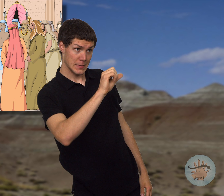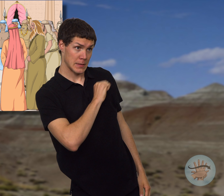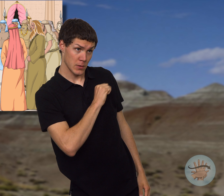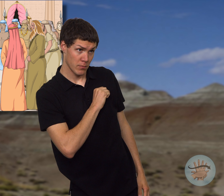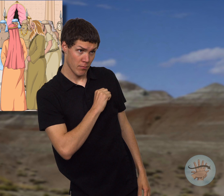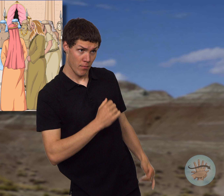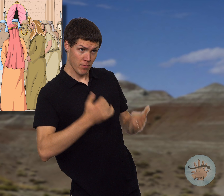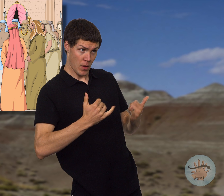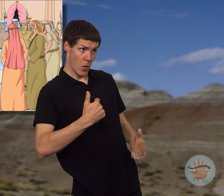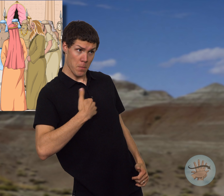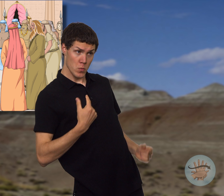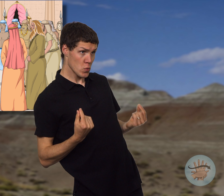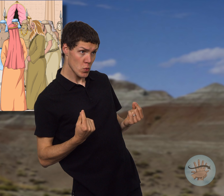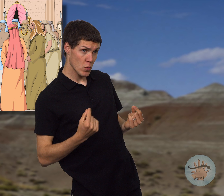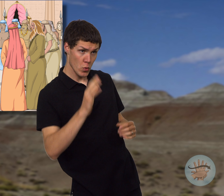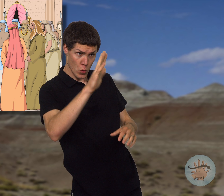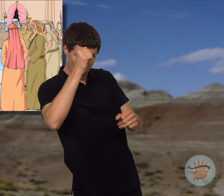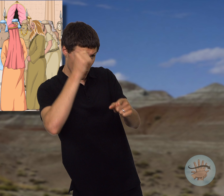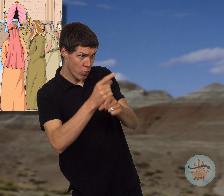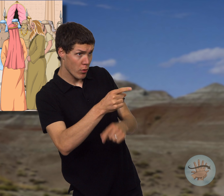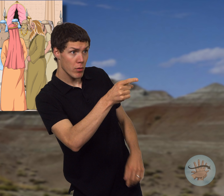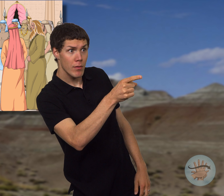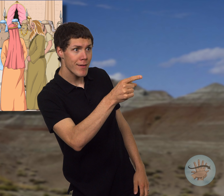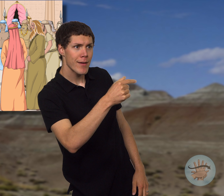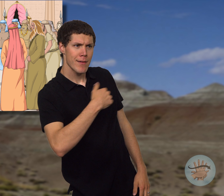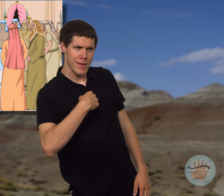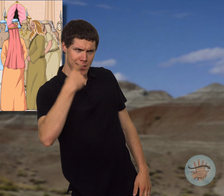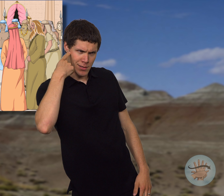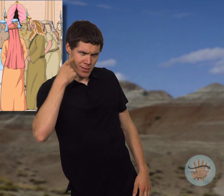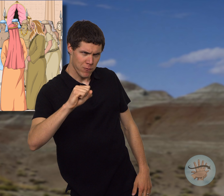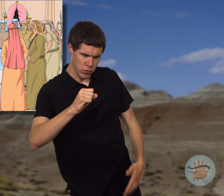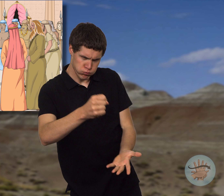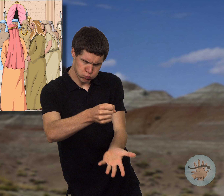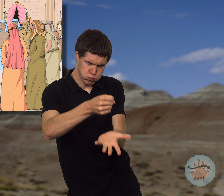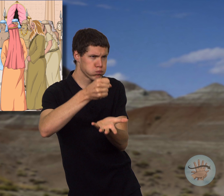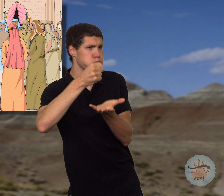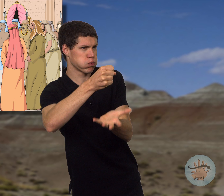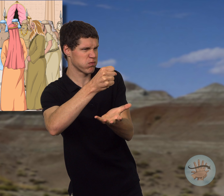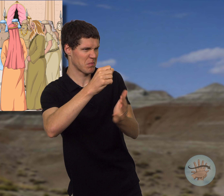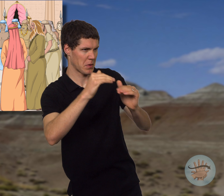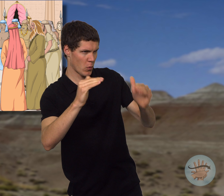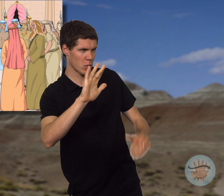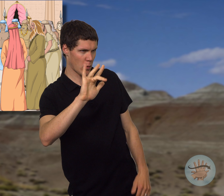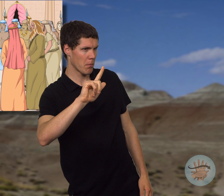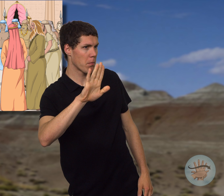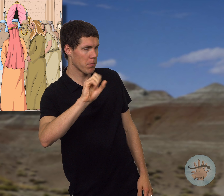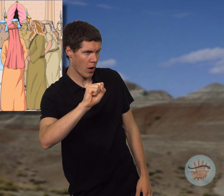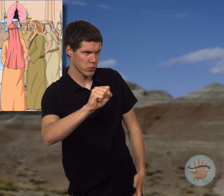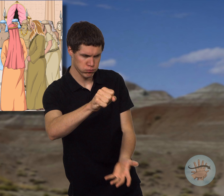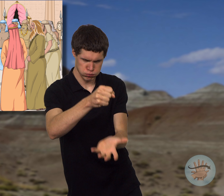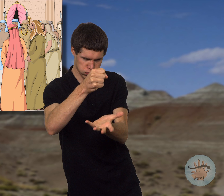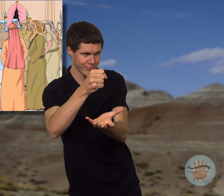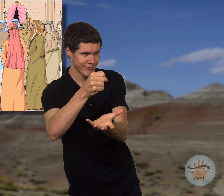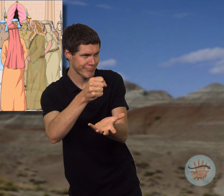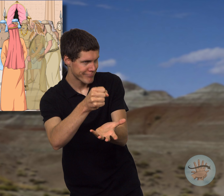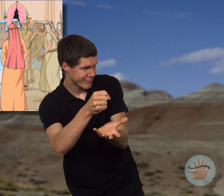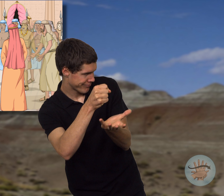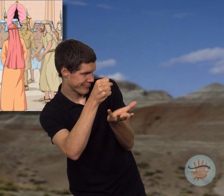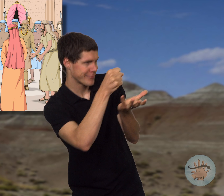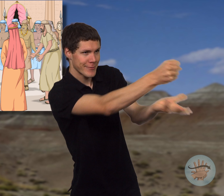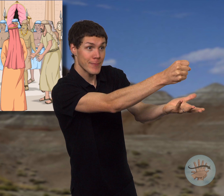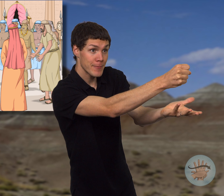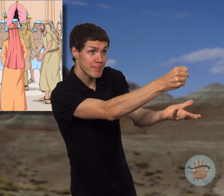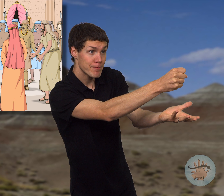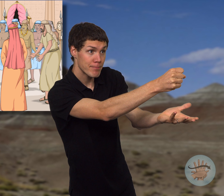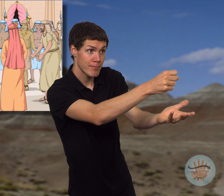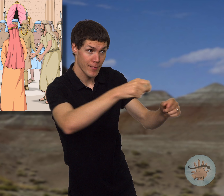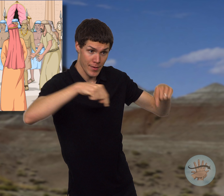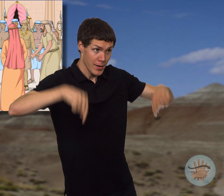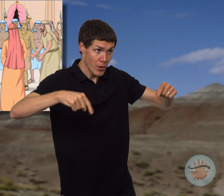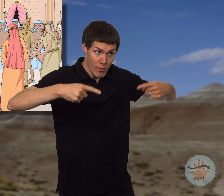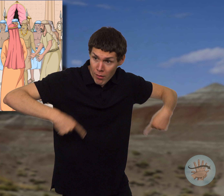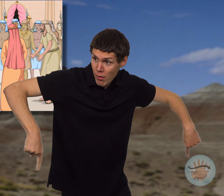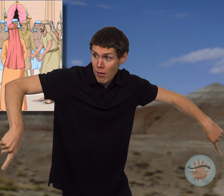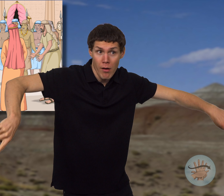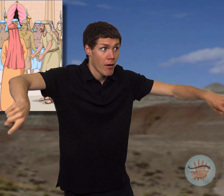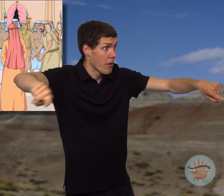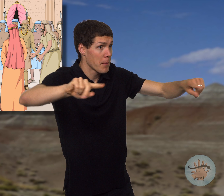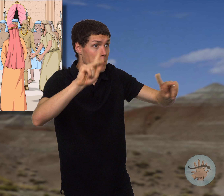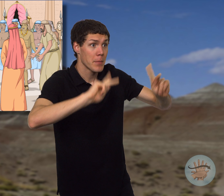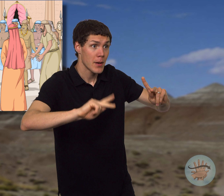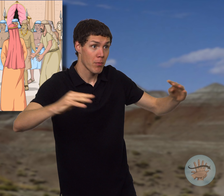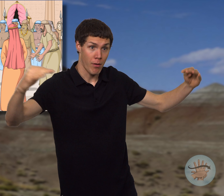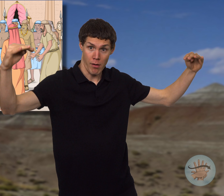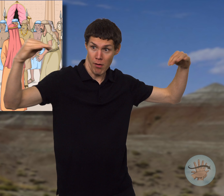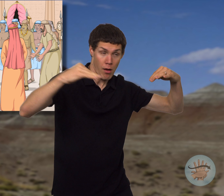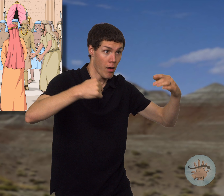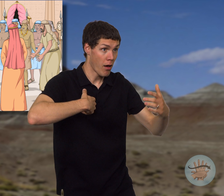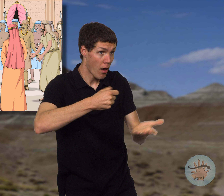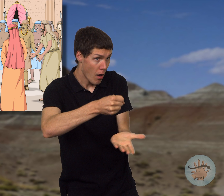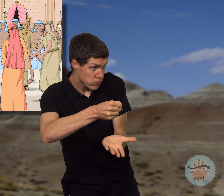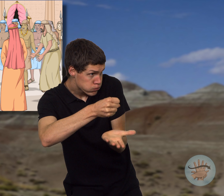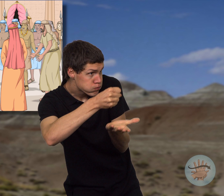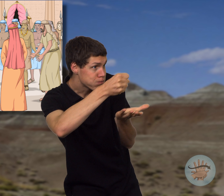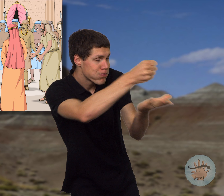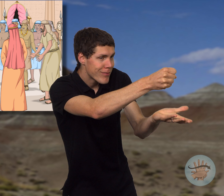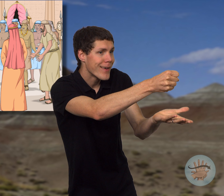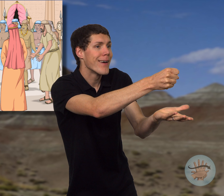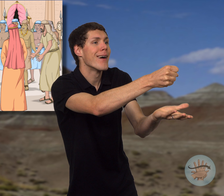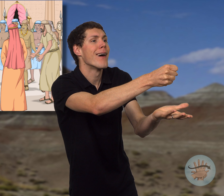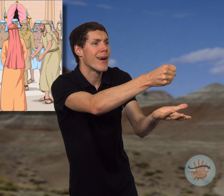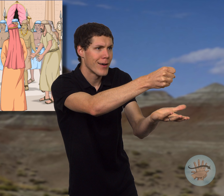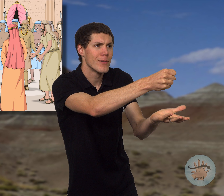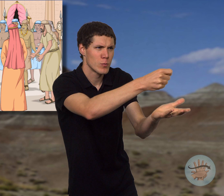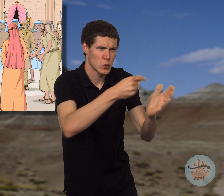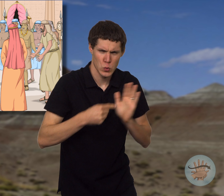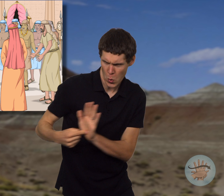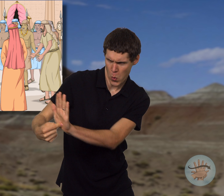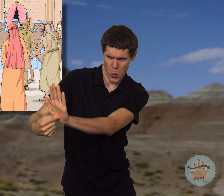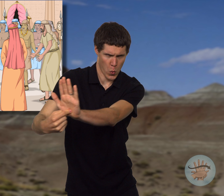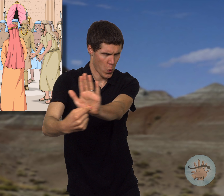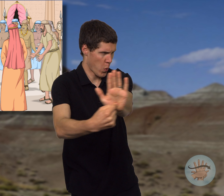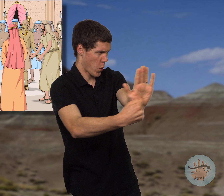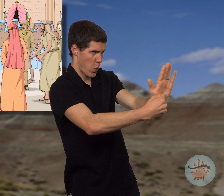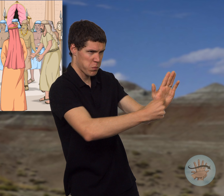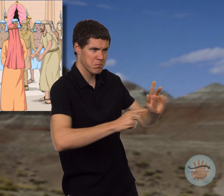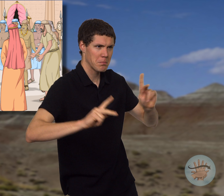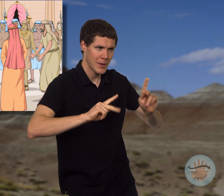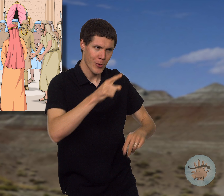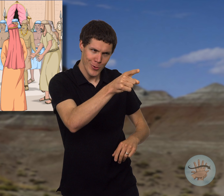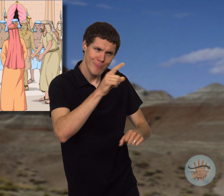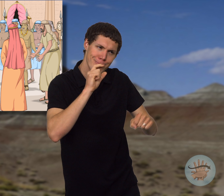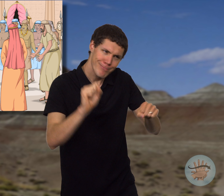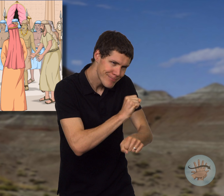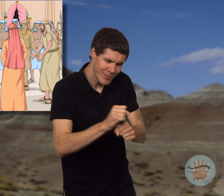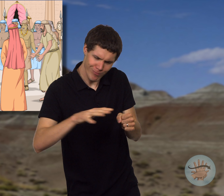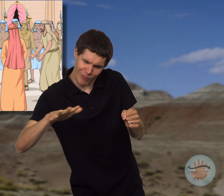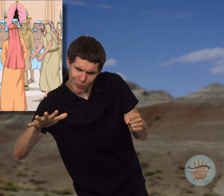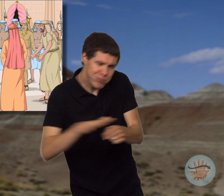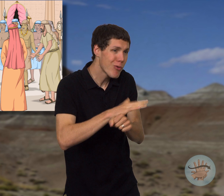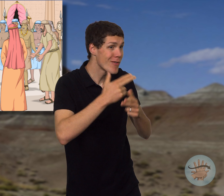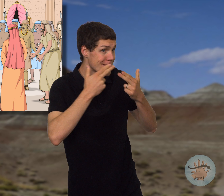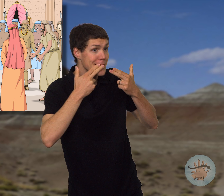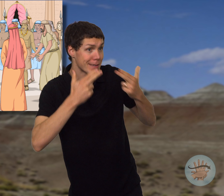And he said to Sarah, “See, I am giving your brother a thousand pieces of silver.